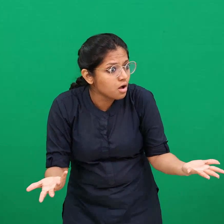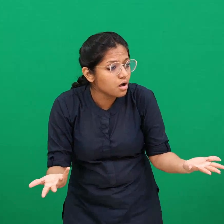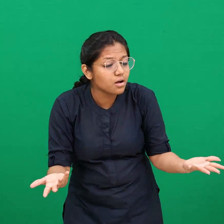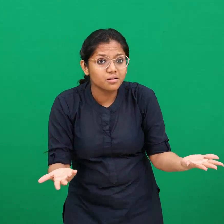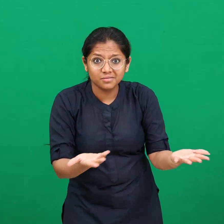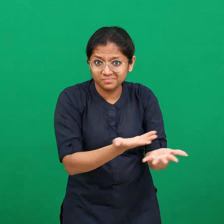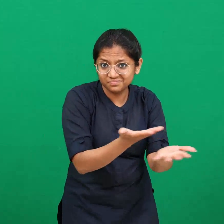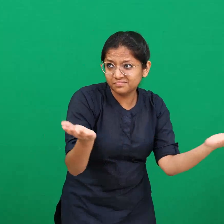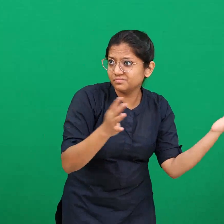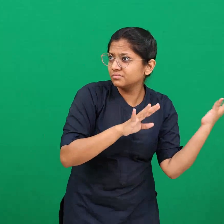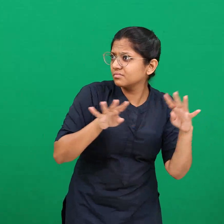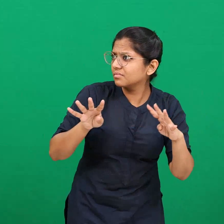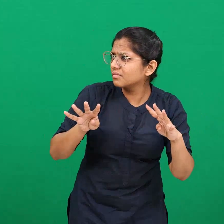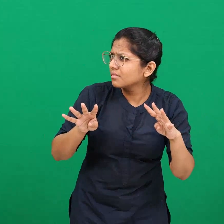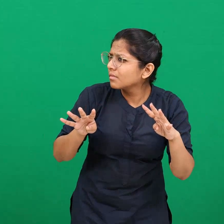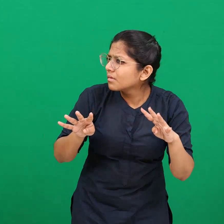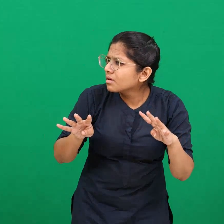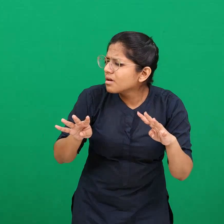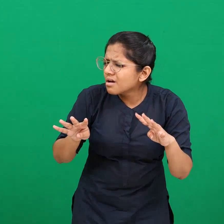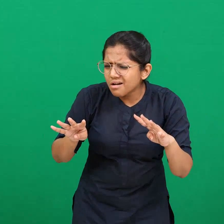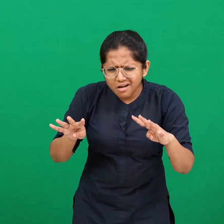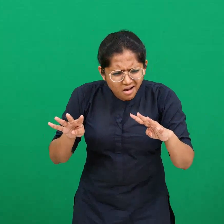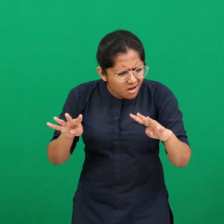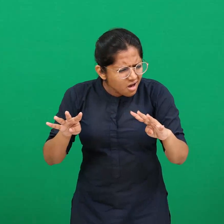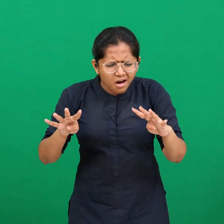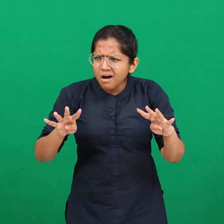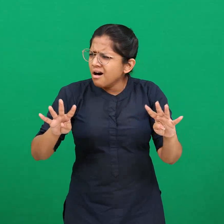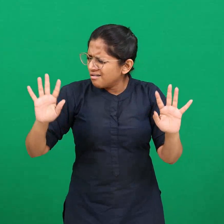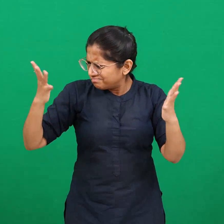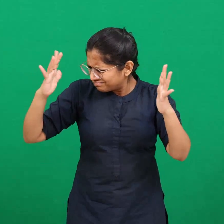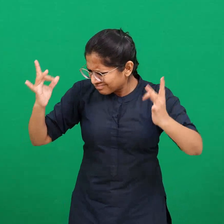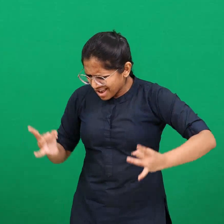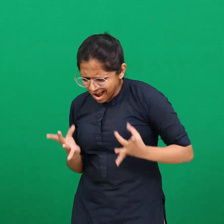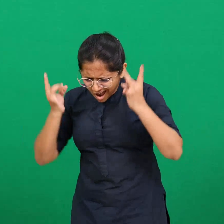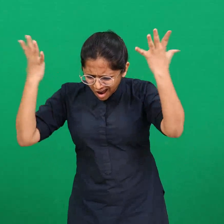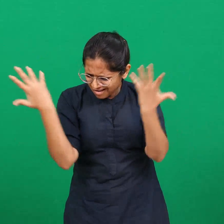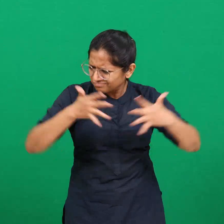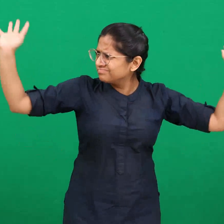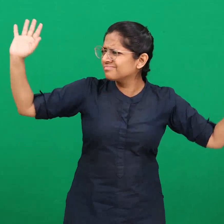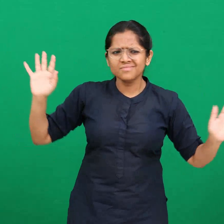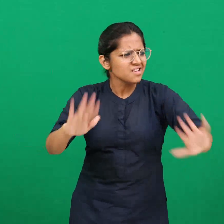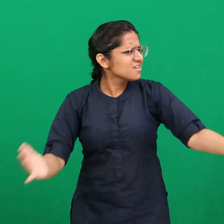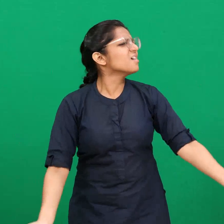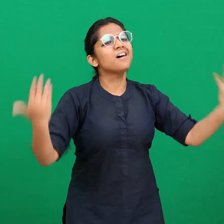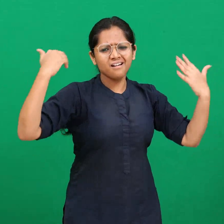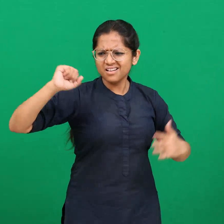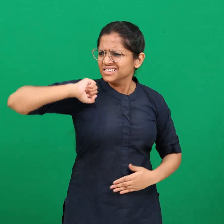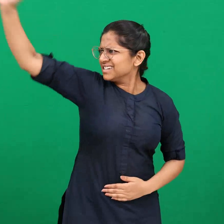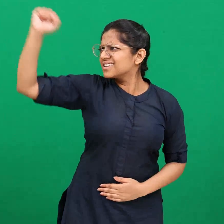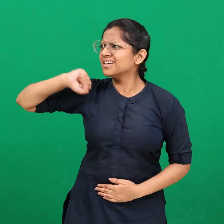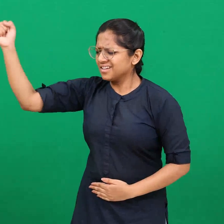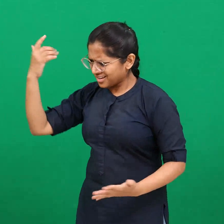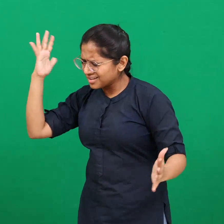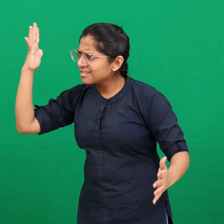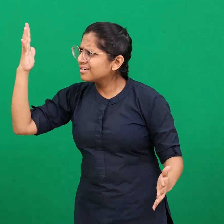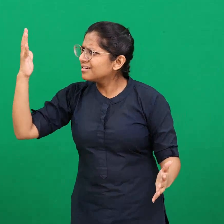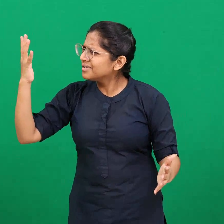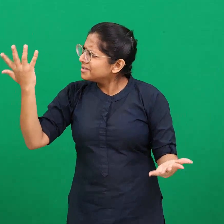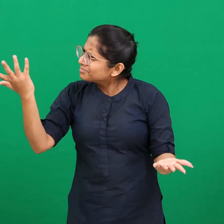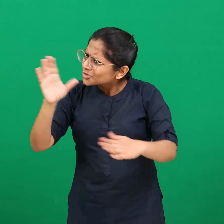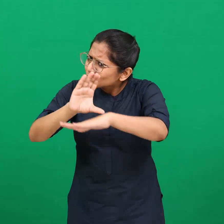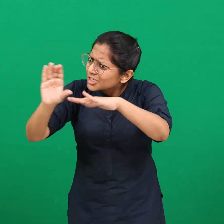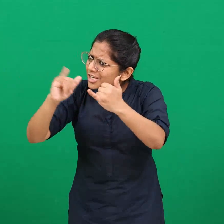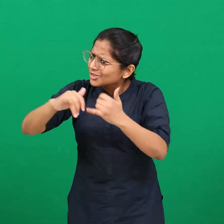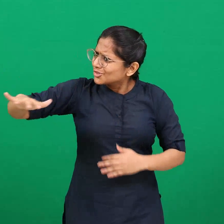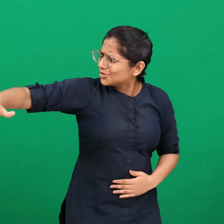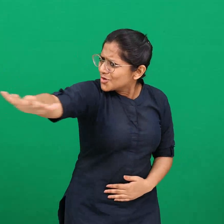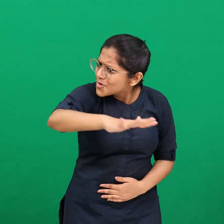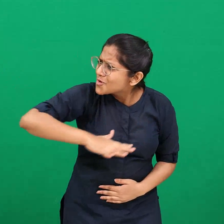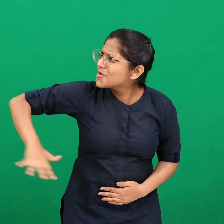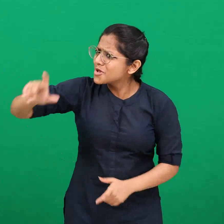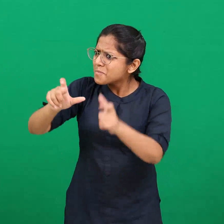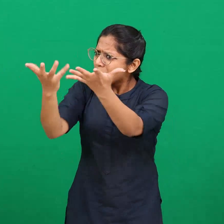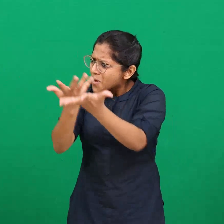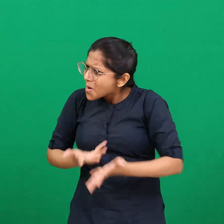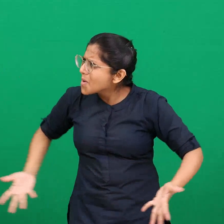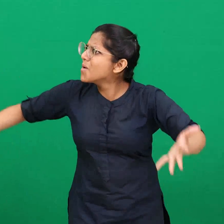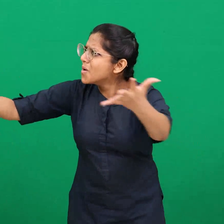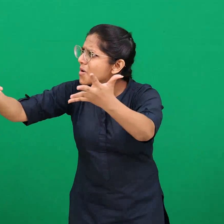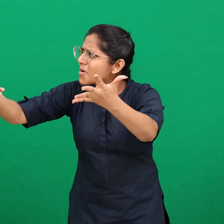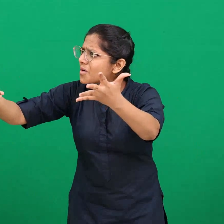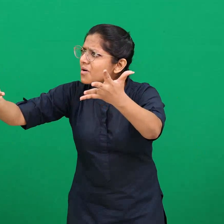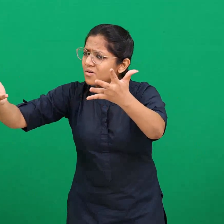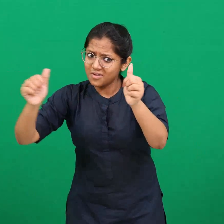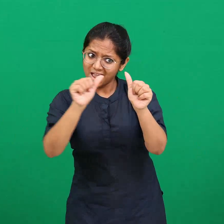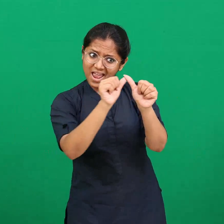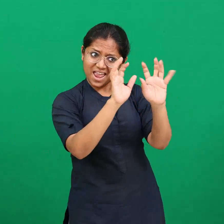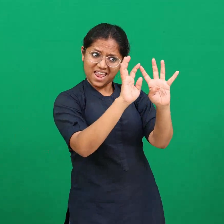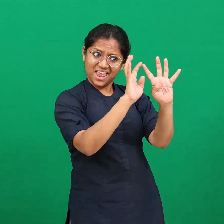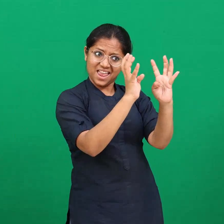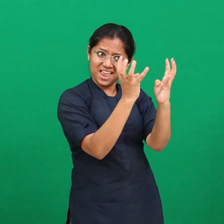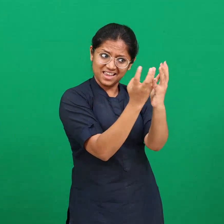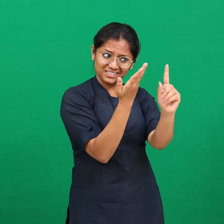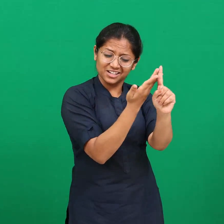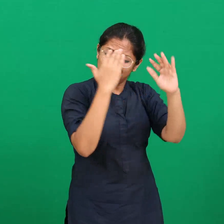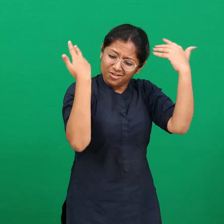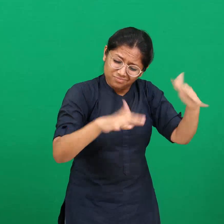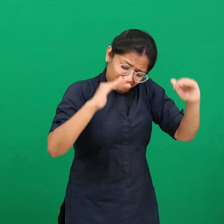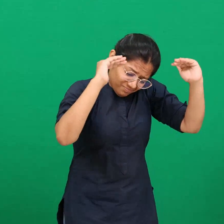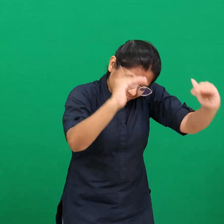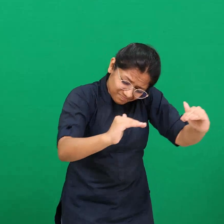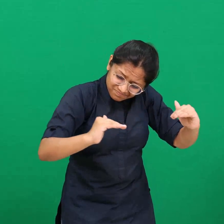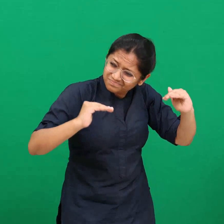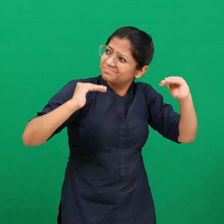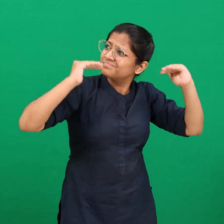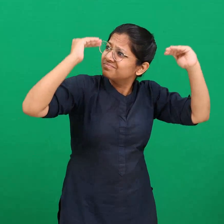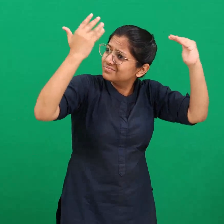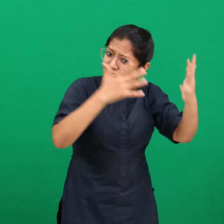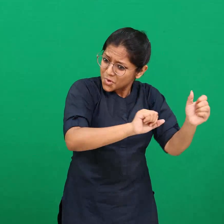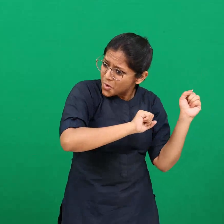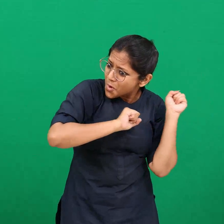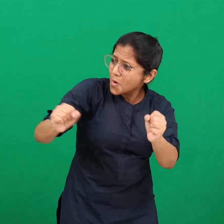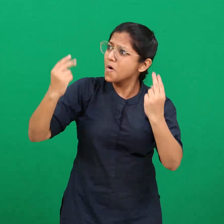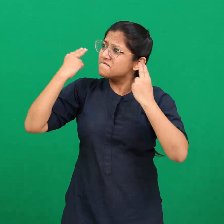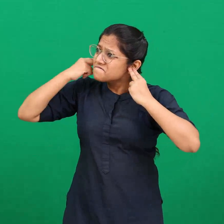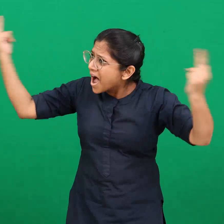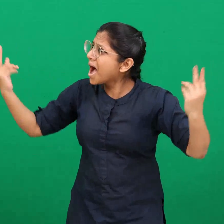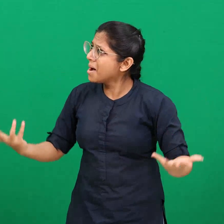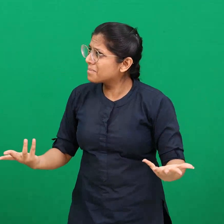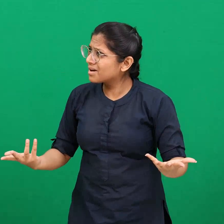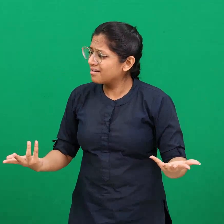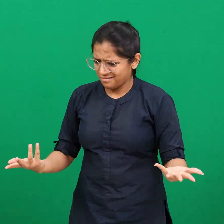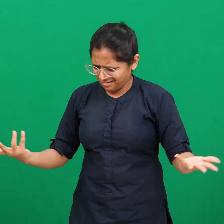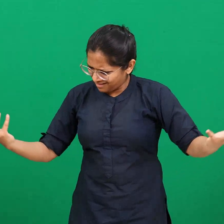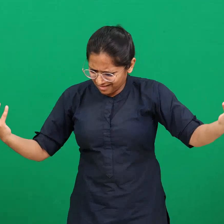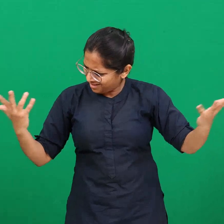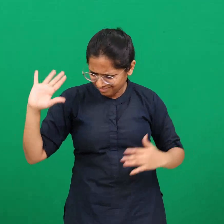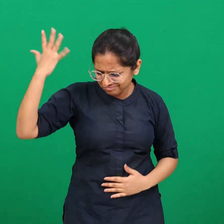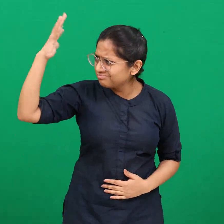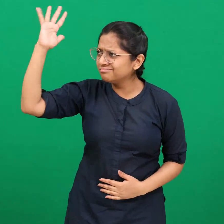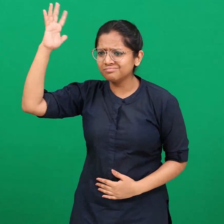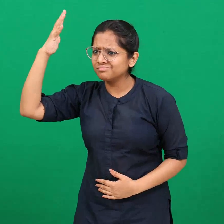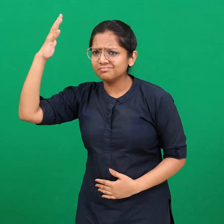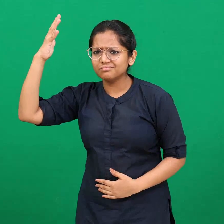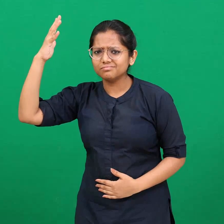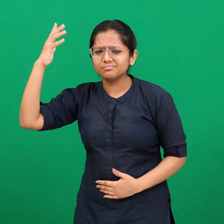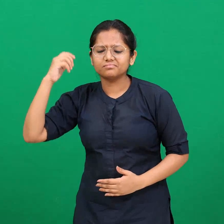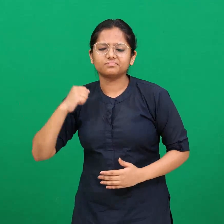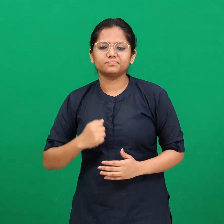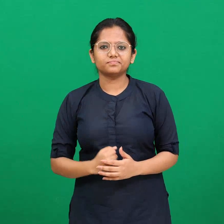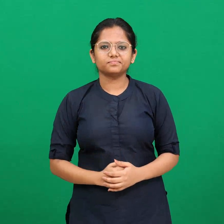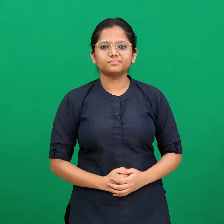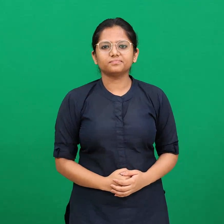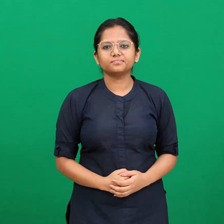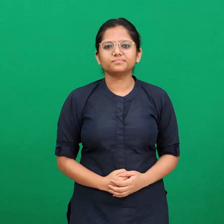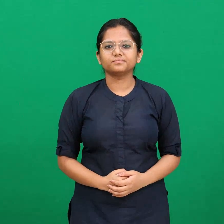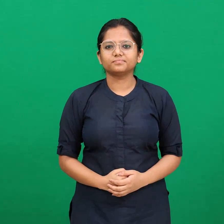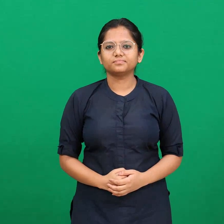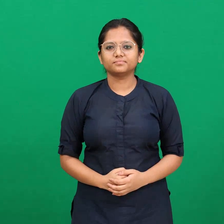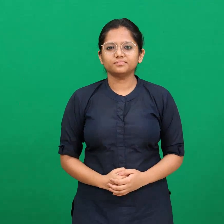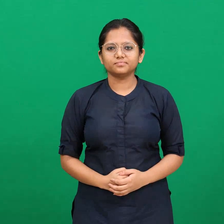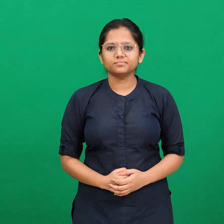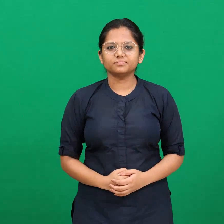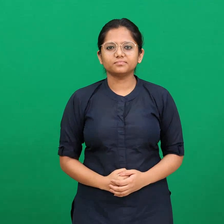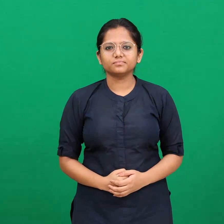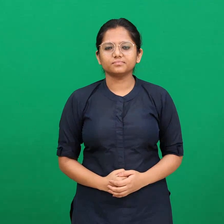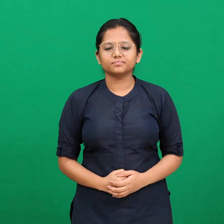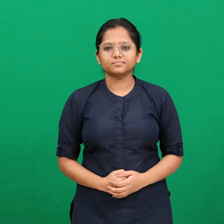When the men heard this, they were enraged and began shouting, "Great is Artemis of the Ephesians!"